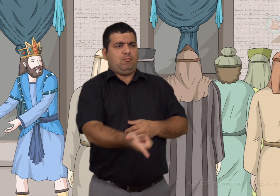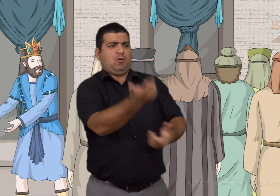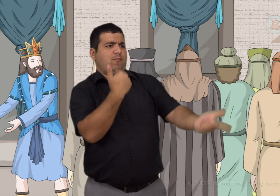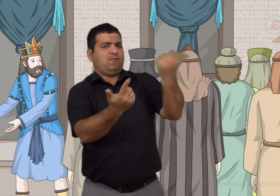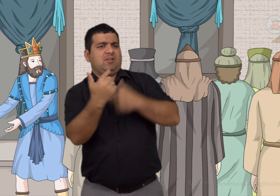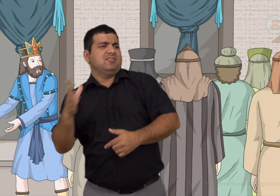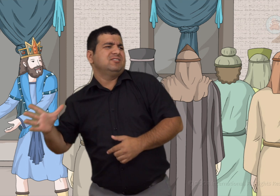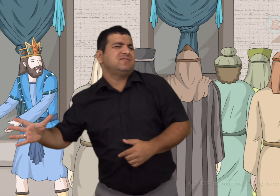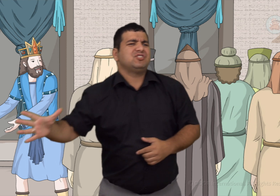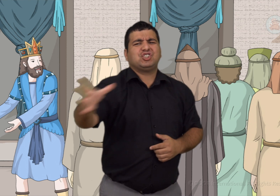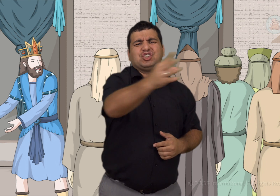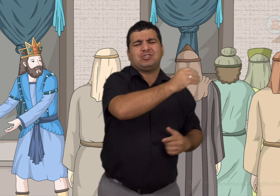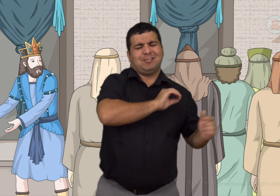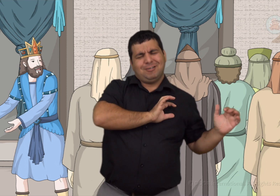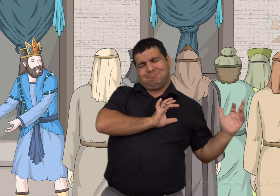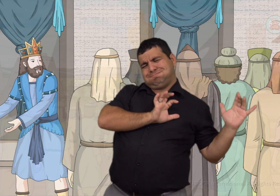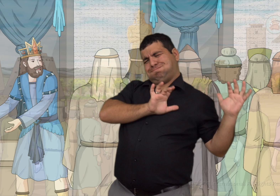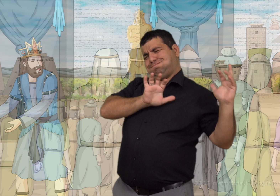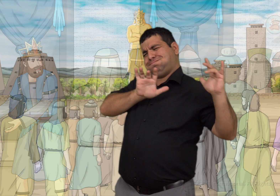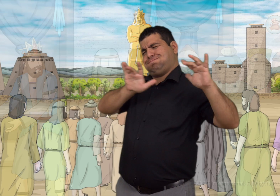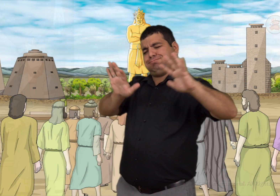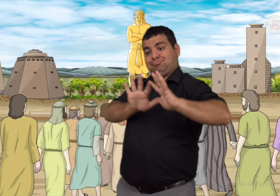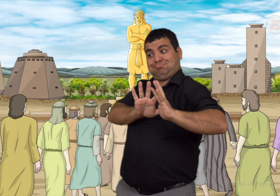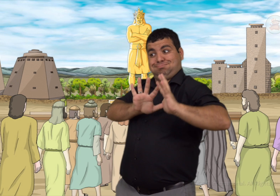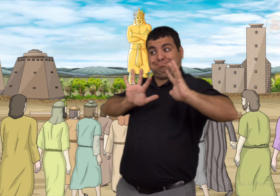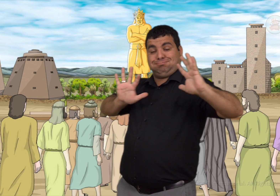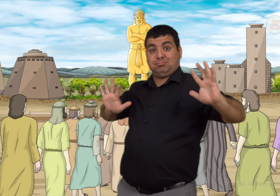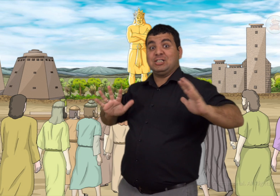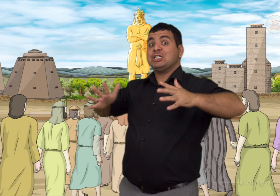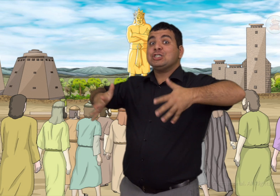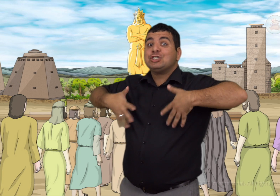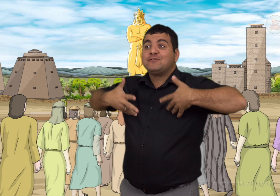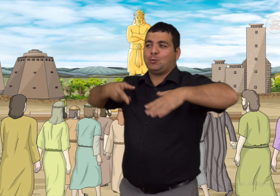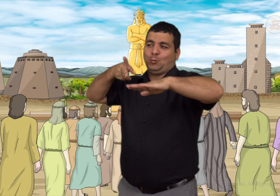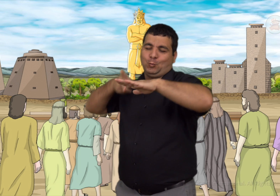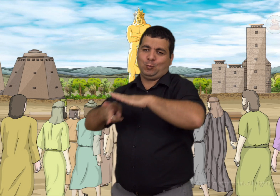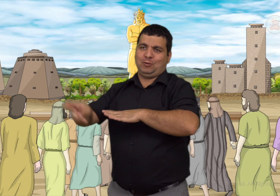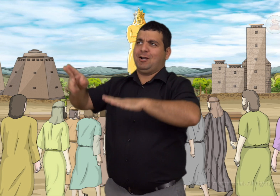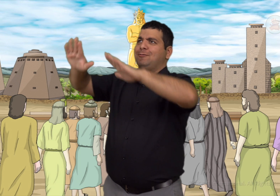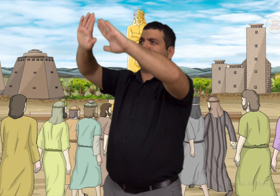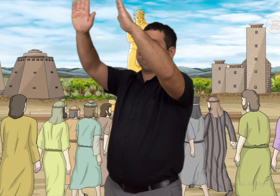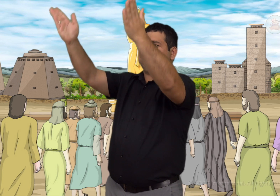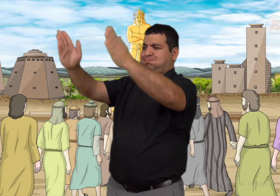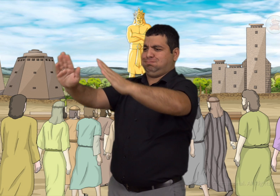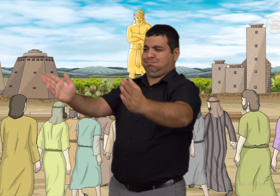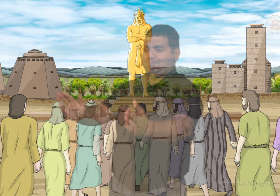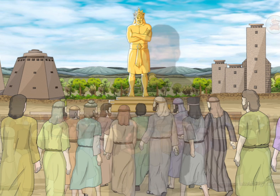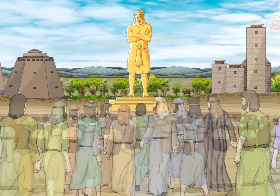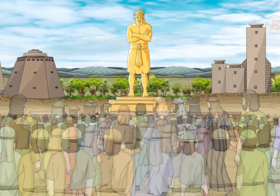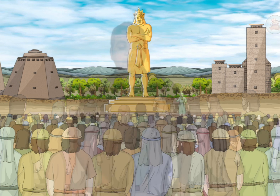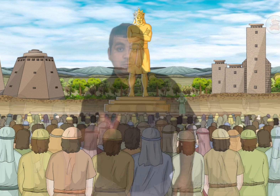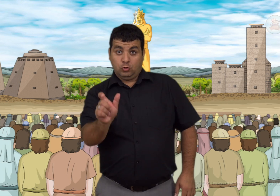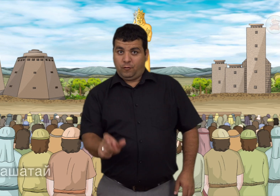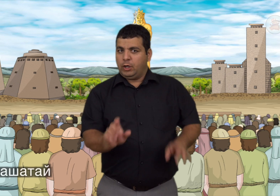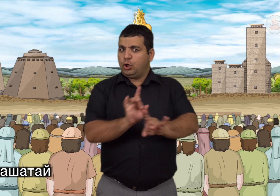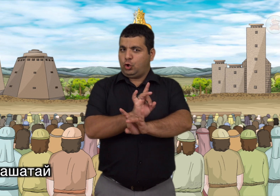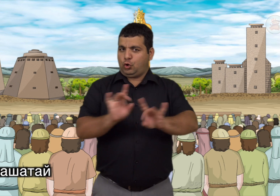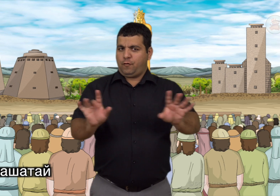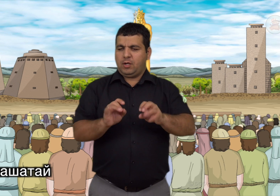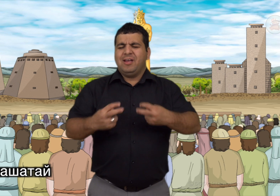So the satraps, prefects, governors, advisers, treasurers, judges, magistrates, and all the rulers of the provinces assembled for the dedication of the statue that King Nebuchadnezzar had set up, and they stood before it.